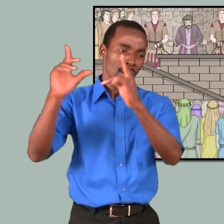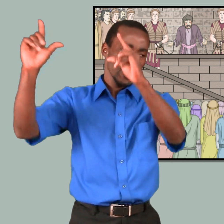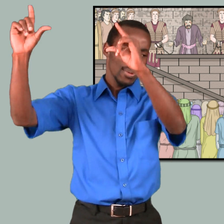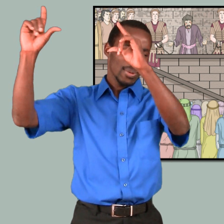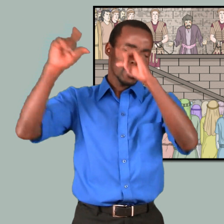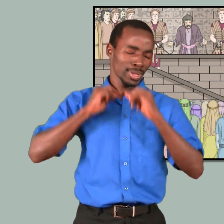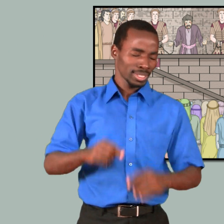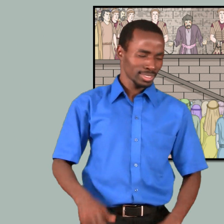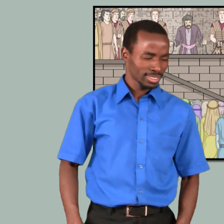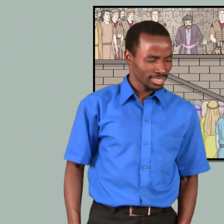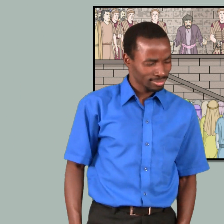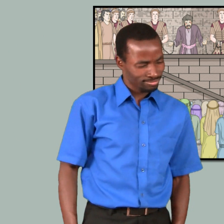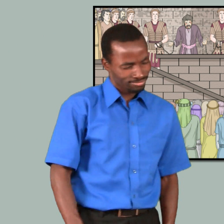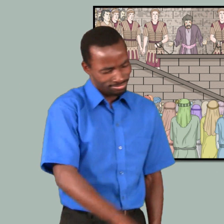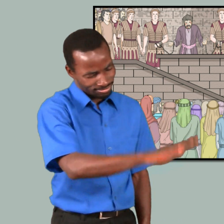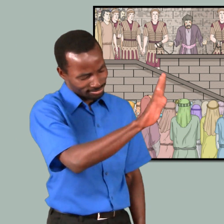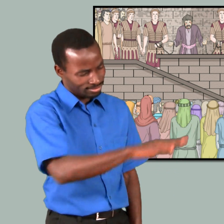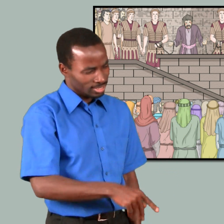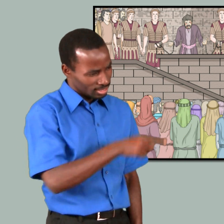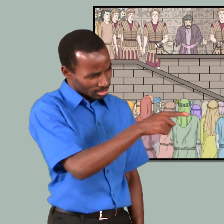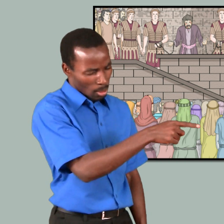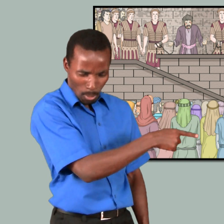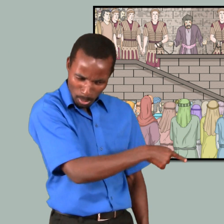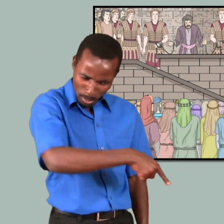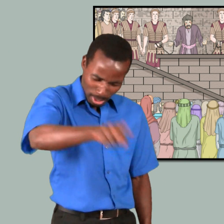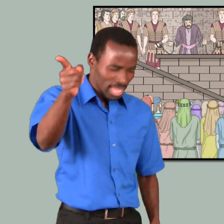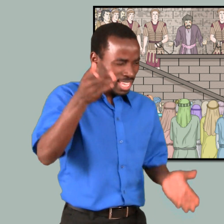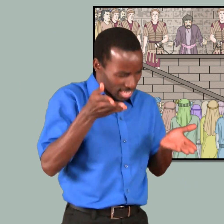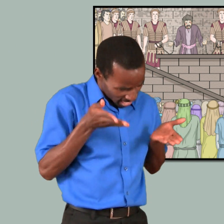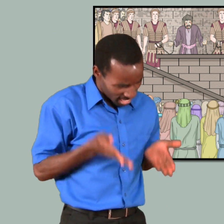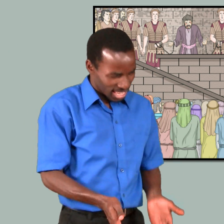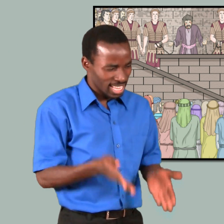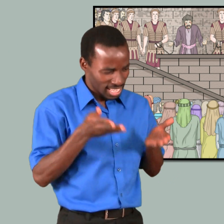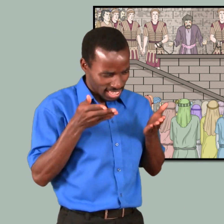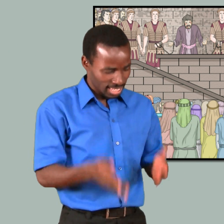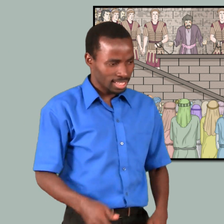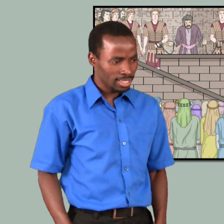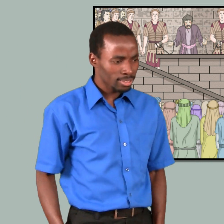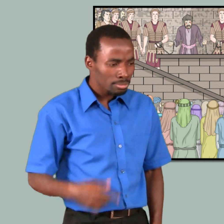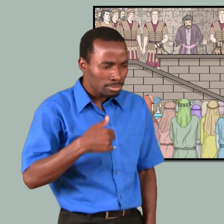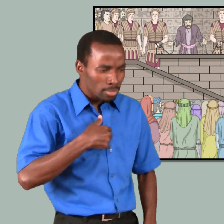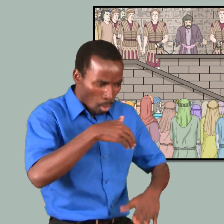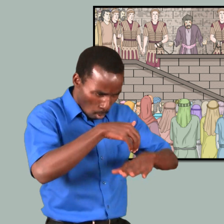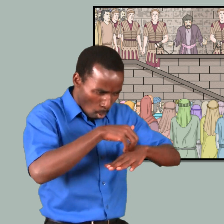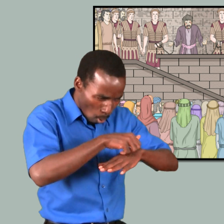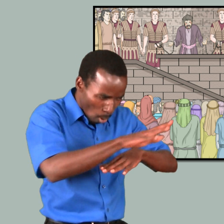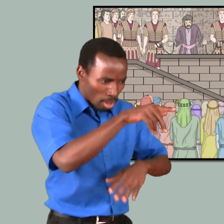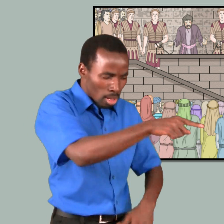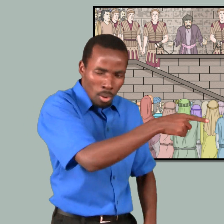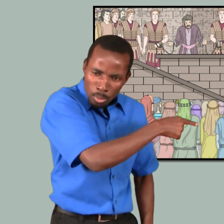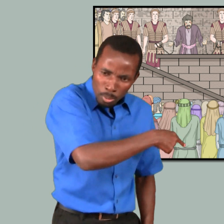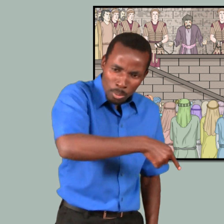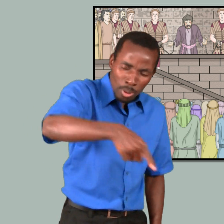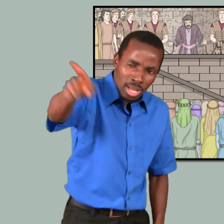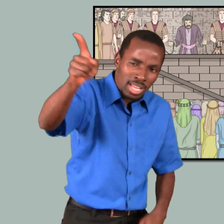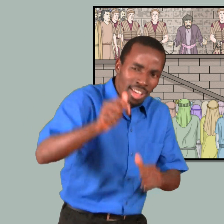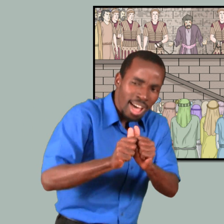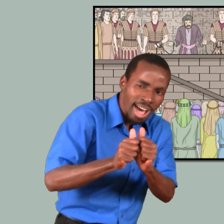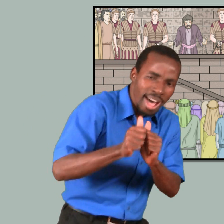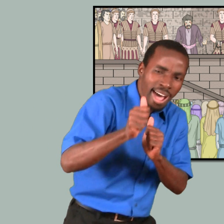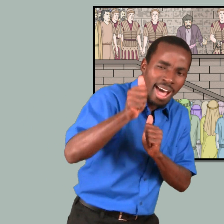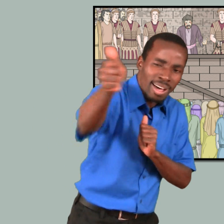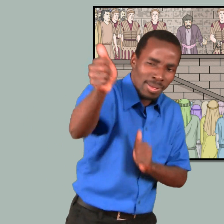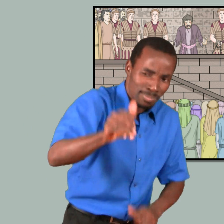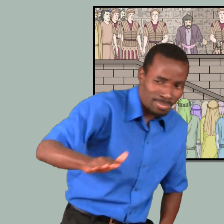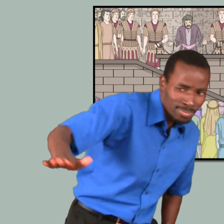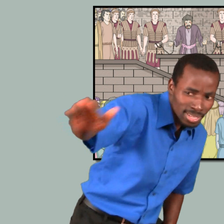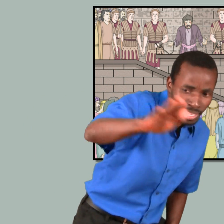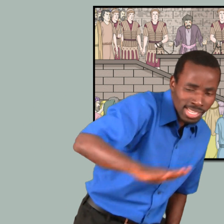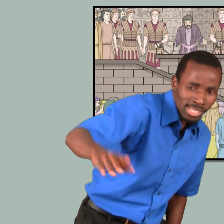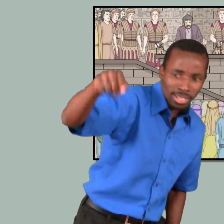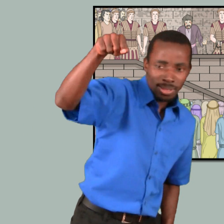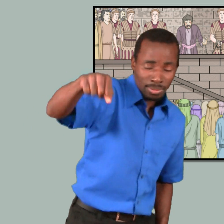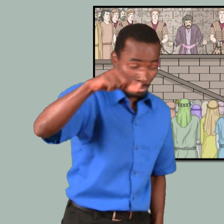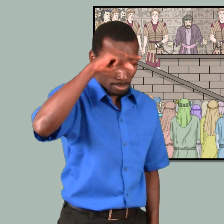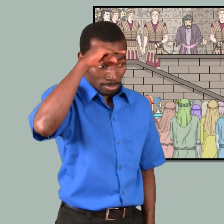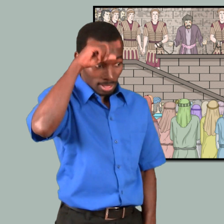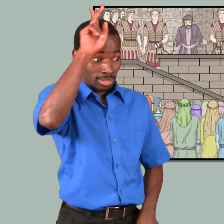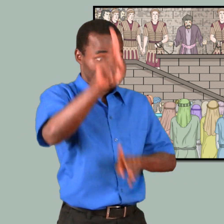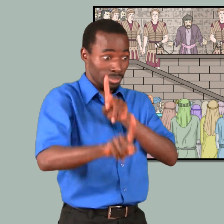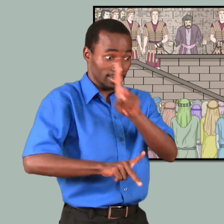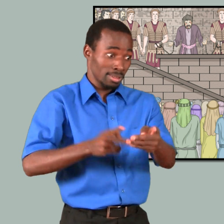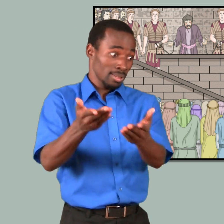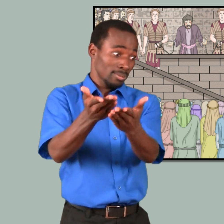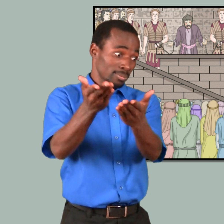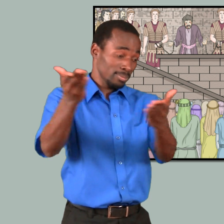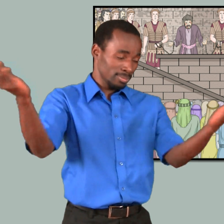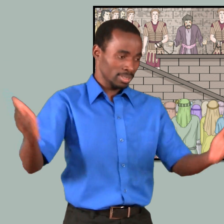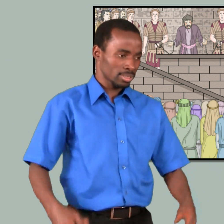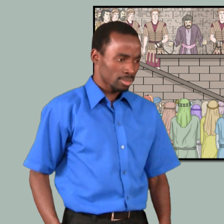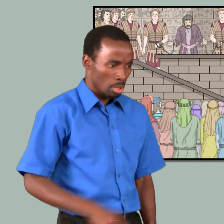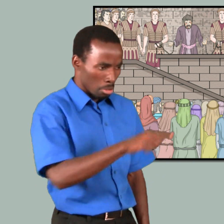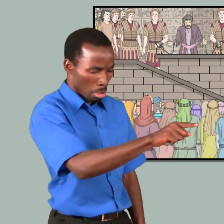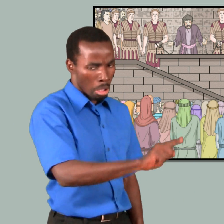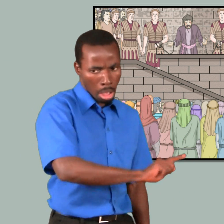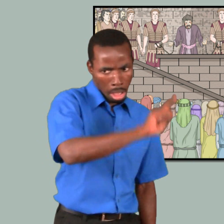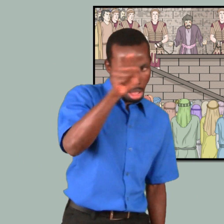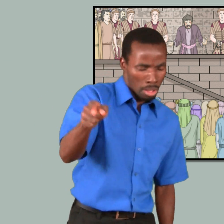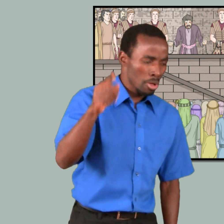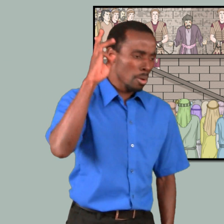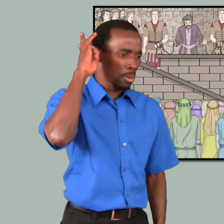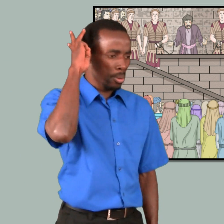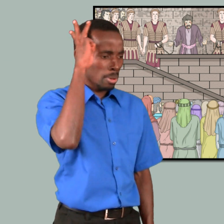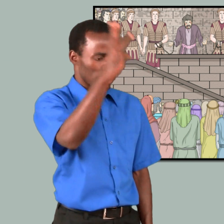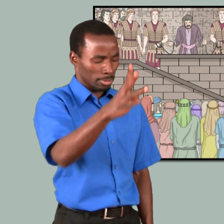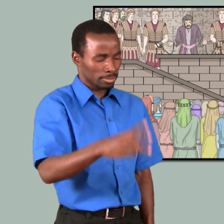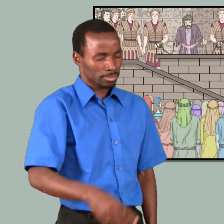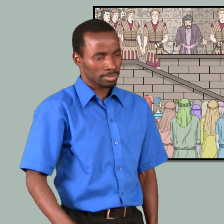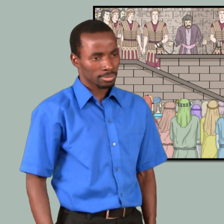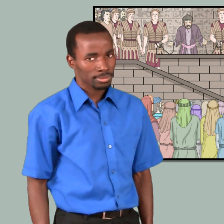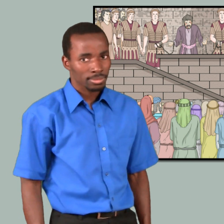Then He said to me, ‘Go!